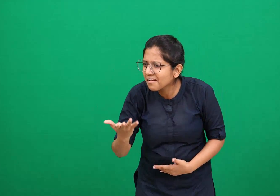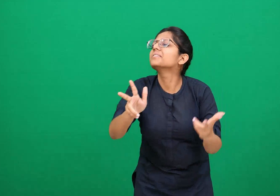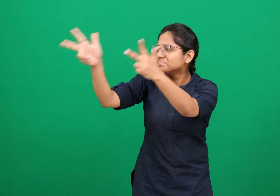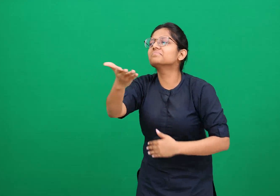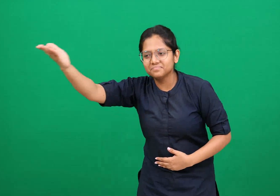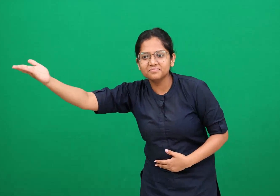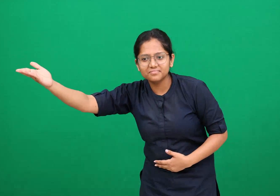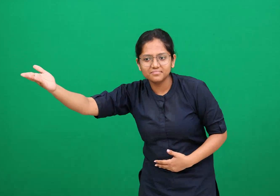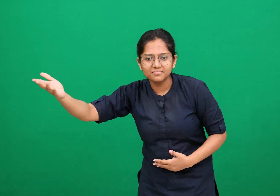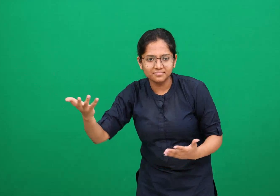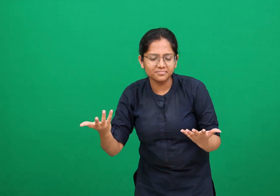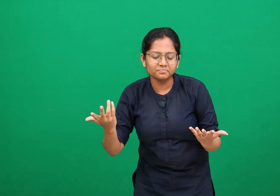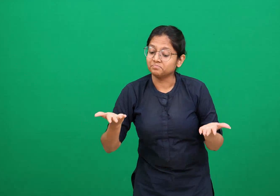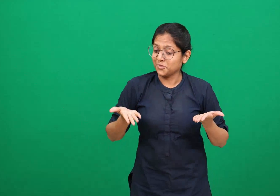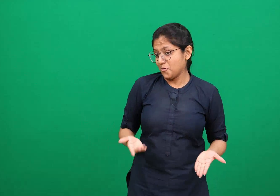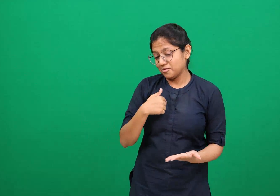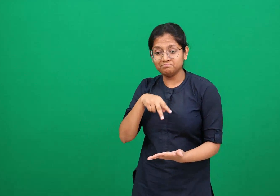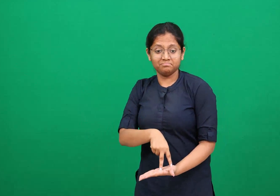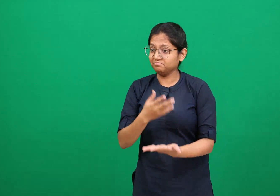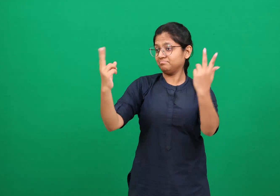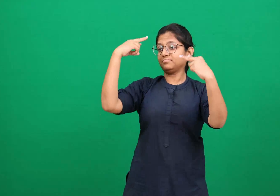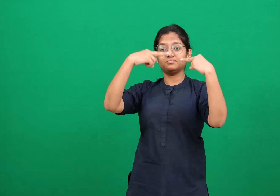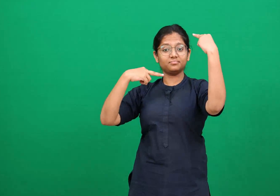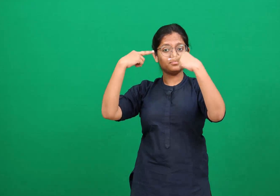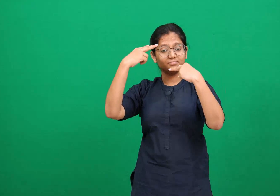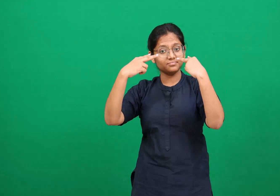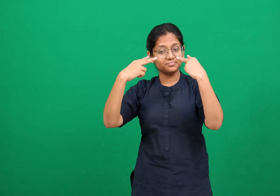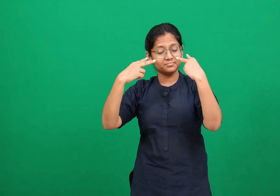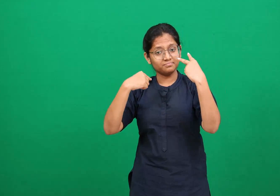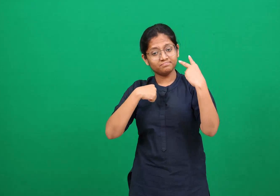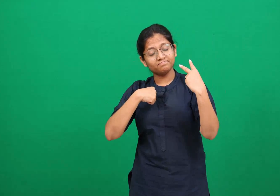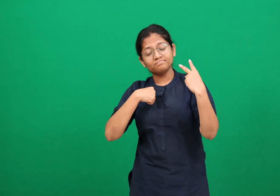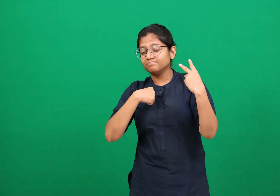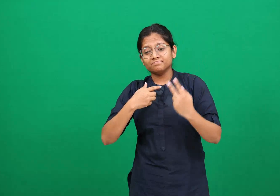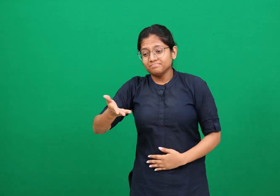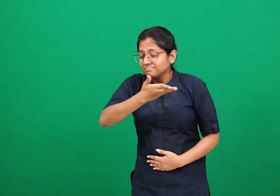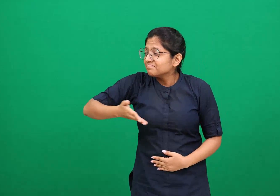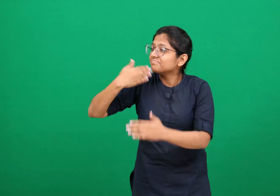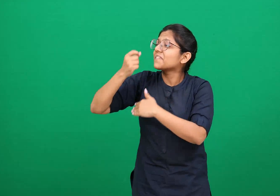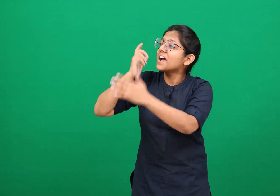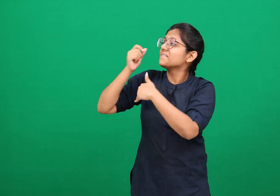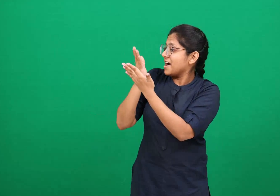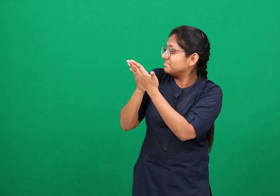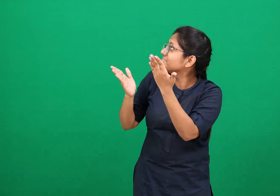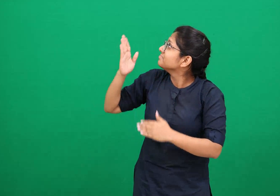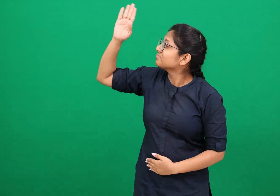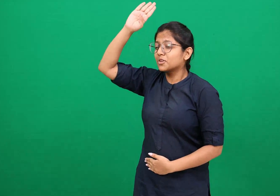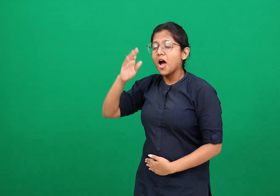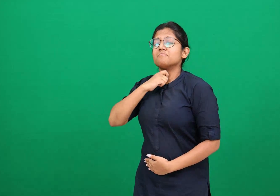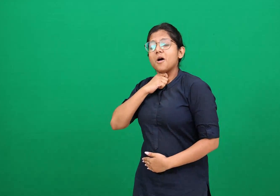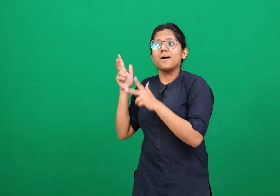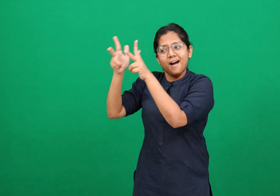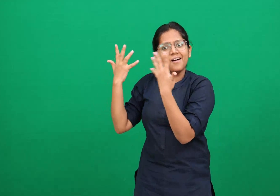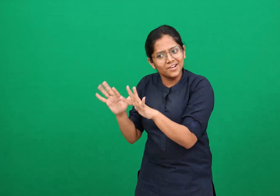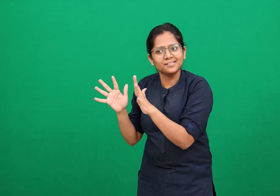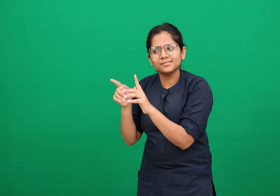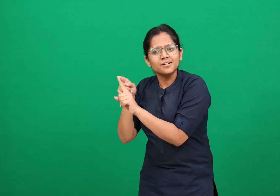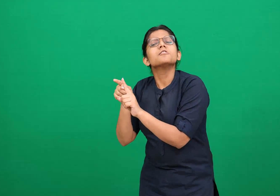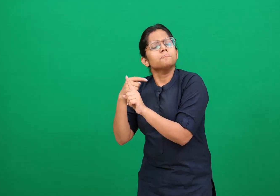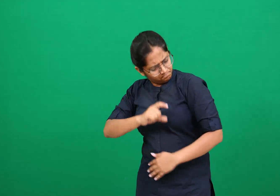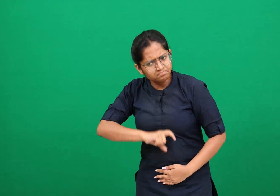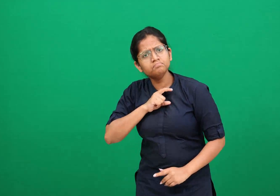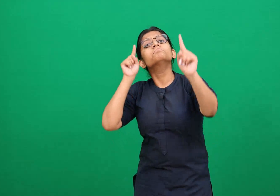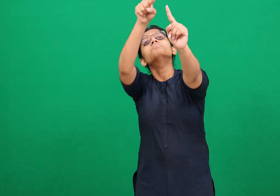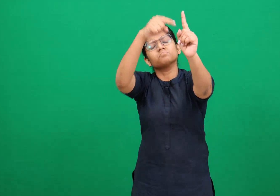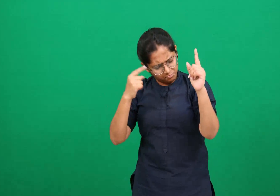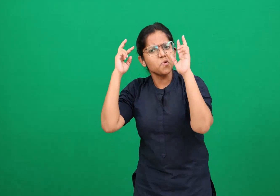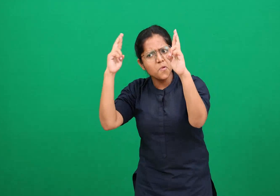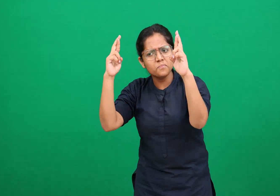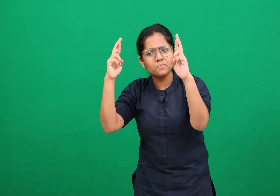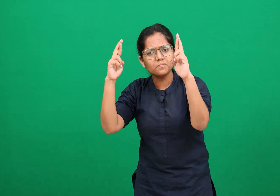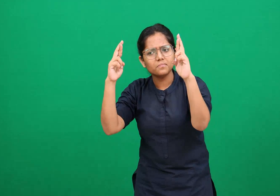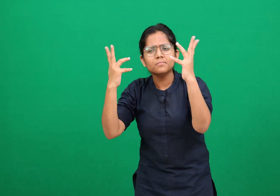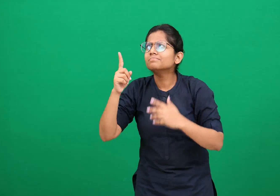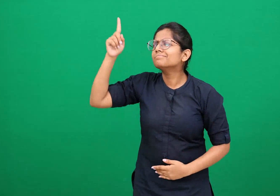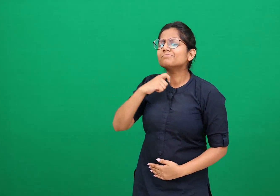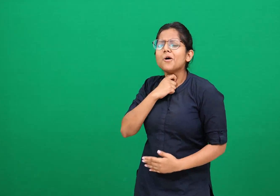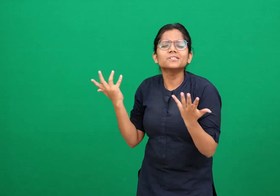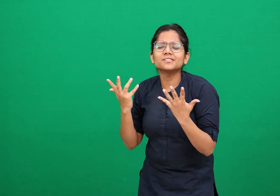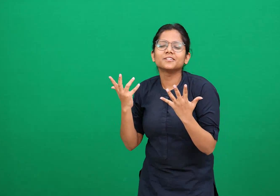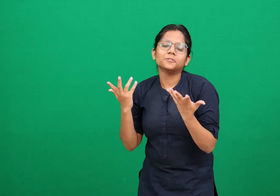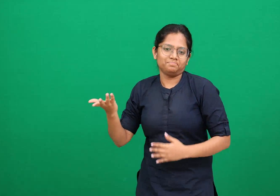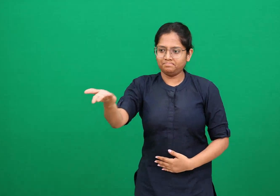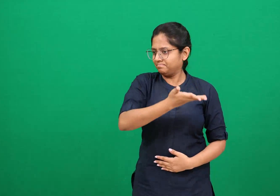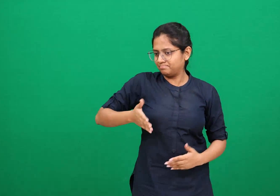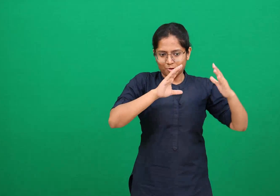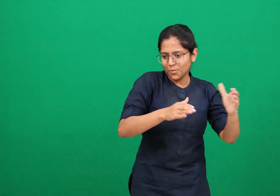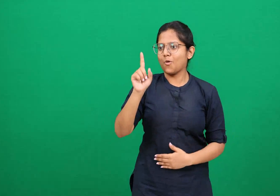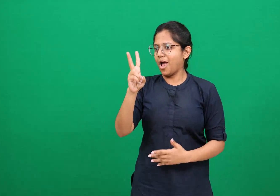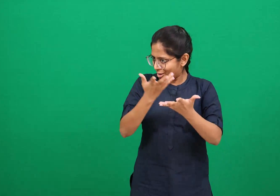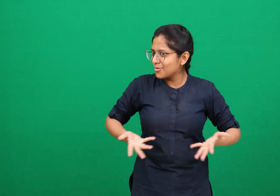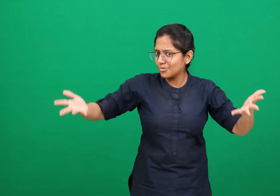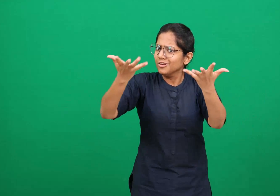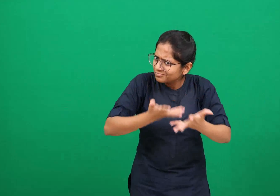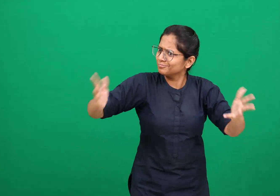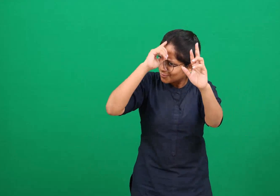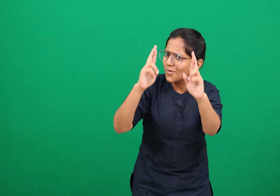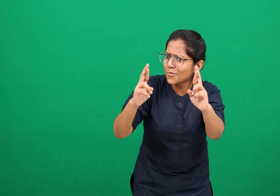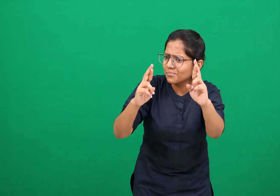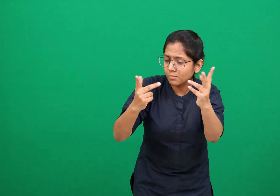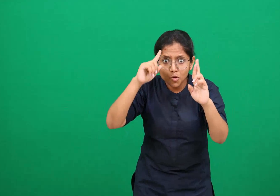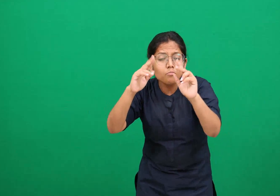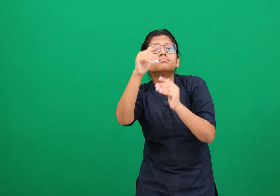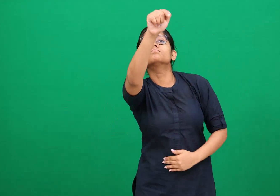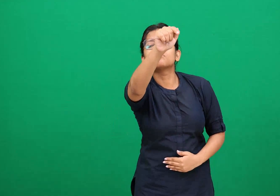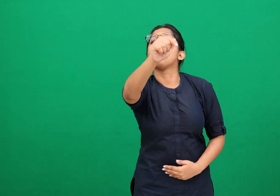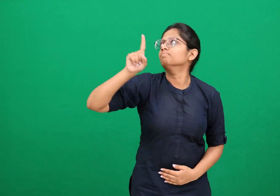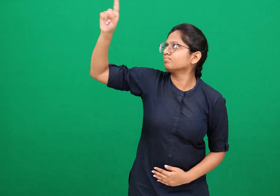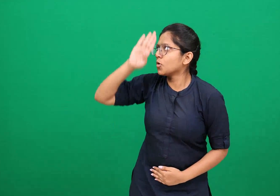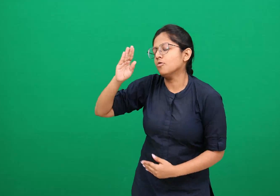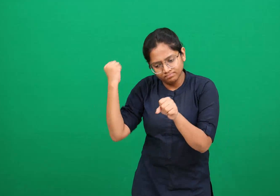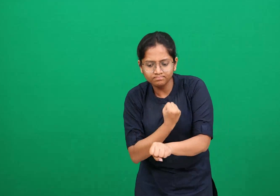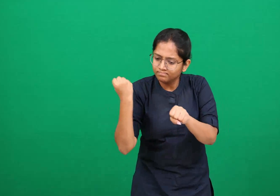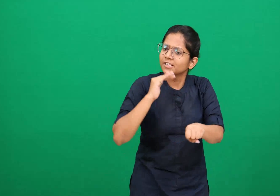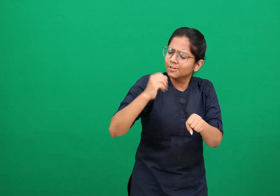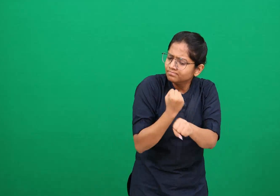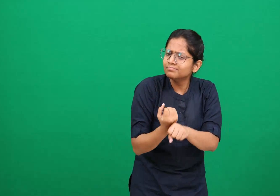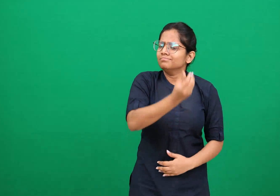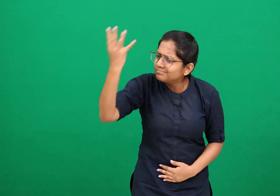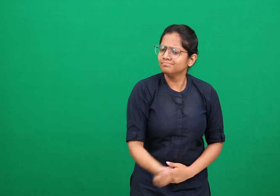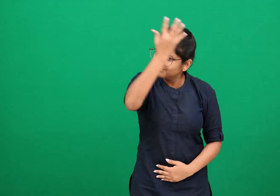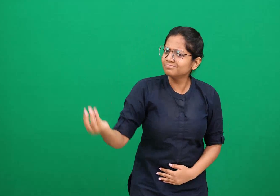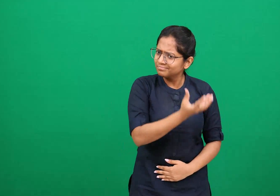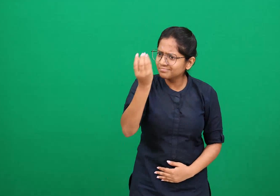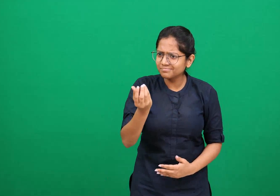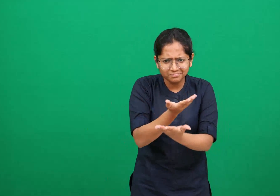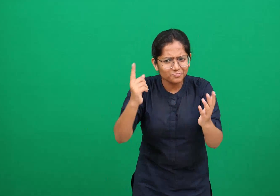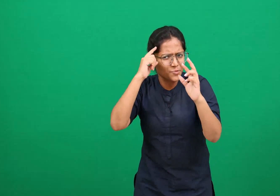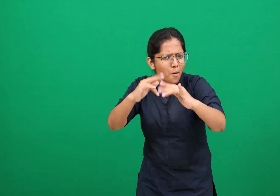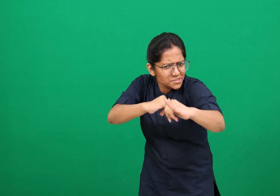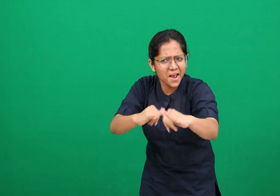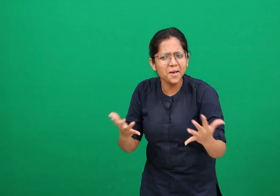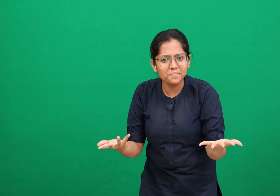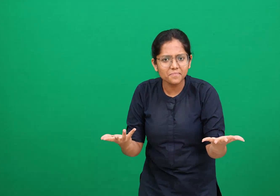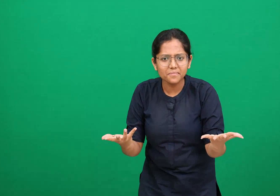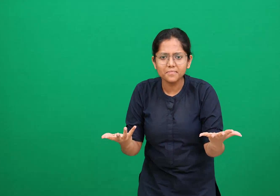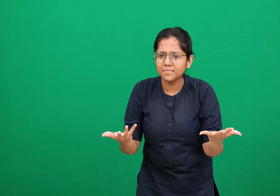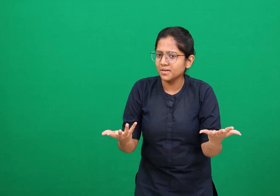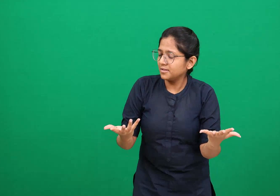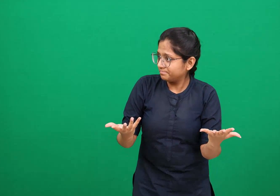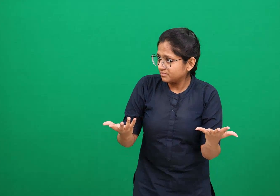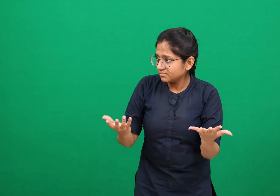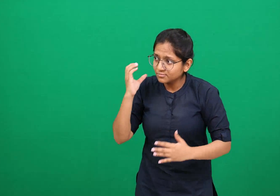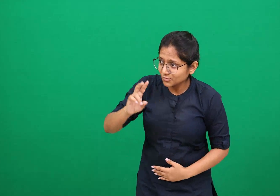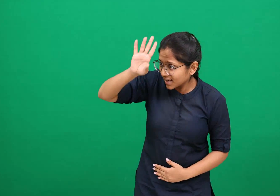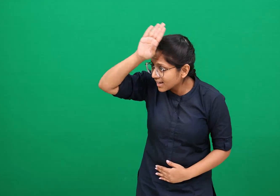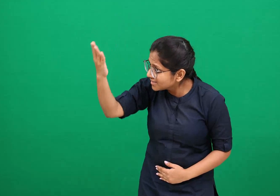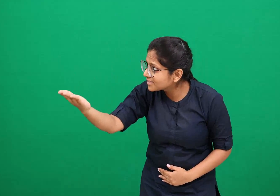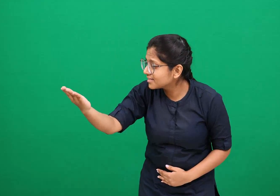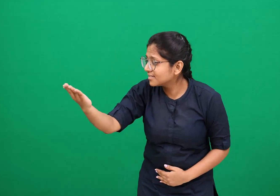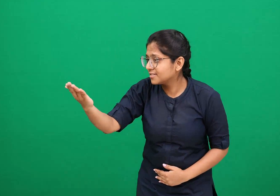And now I stand on trial because of my hope in the promise that God made to our fathers, the promise our twelve tribes are hoping to realize as they earnestly serve God day and night.